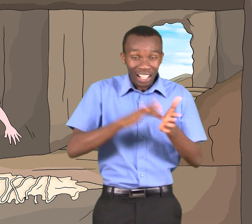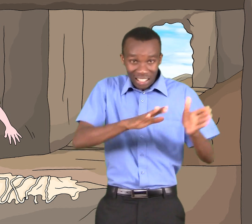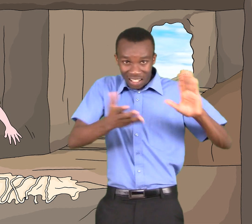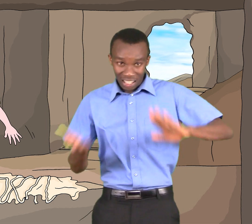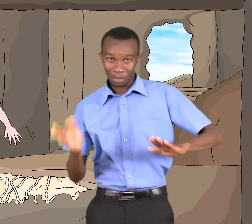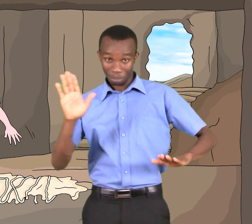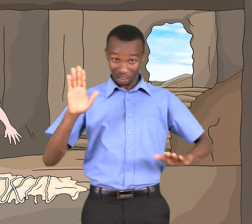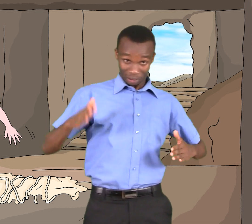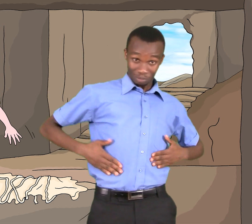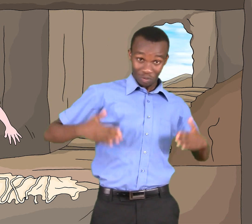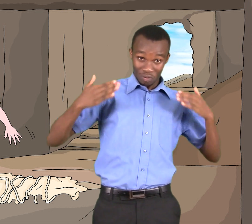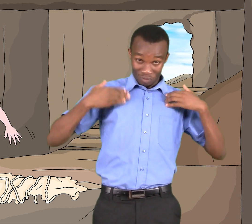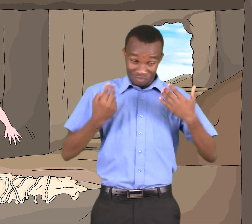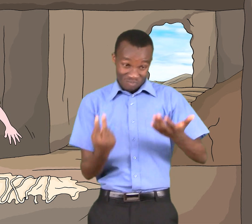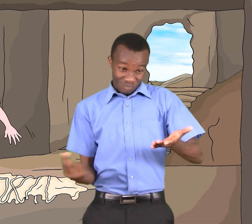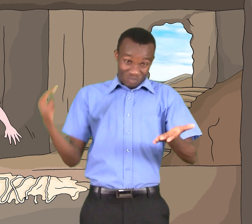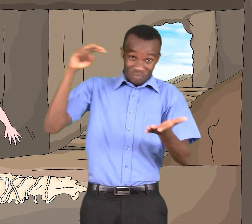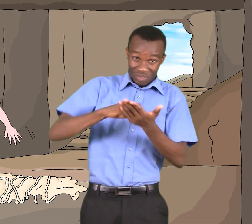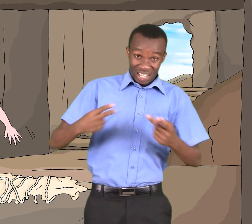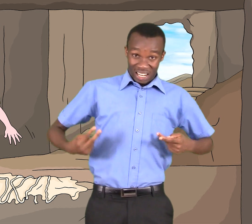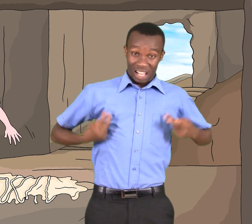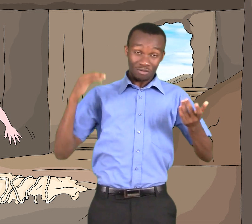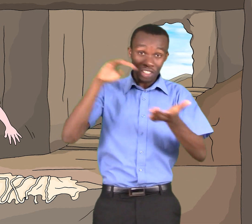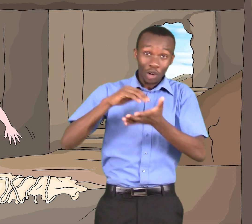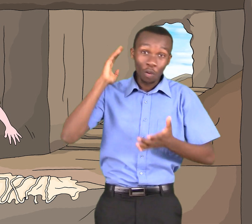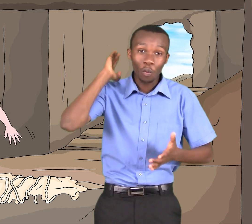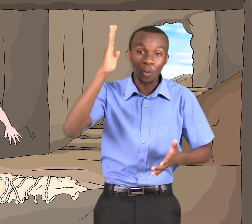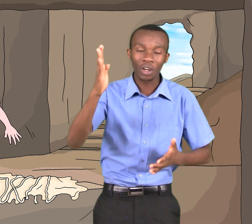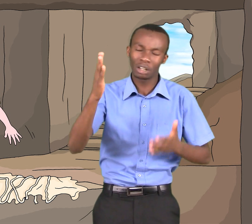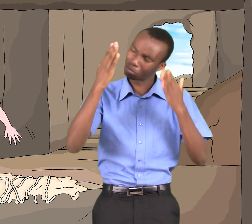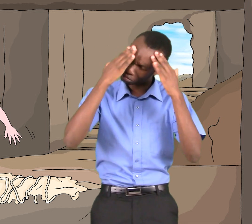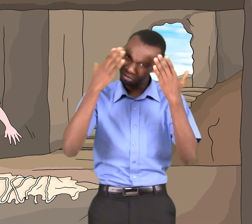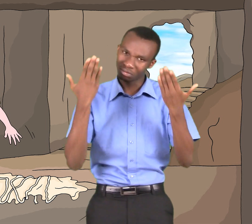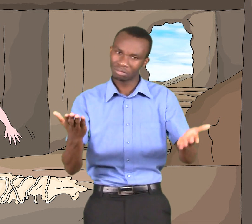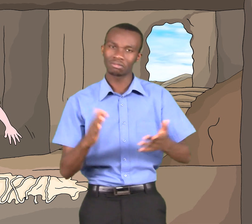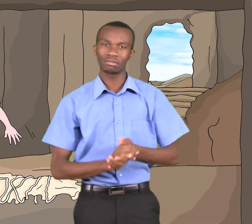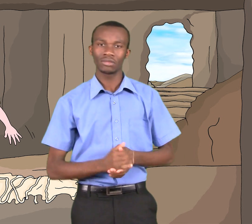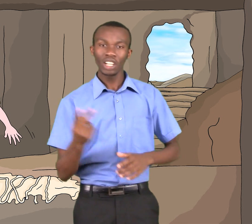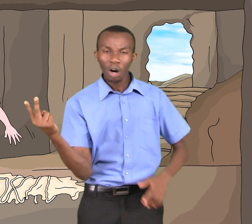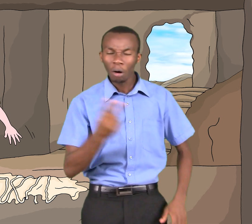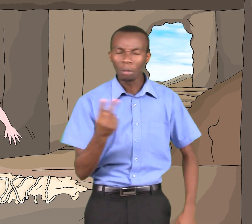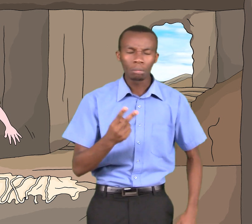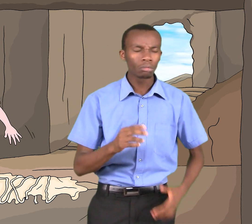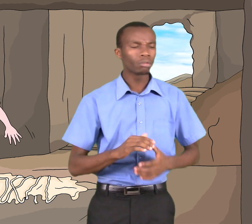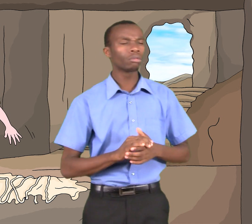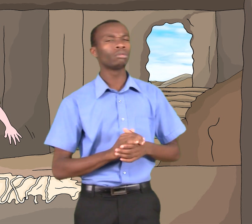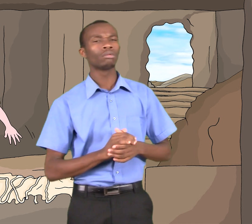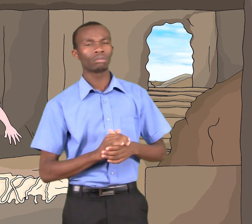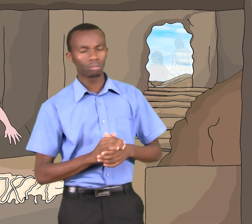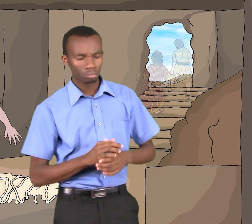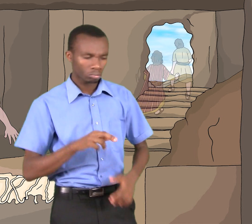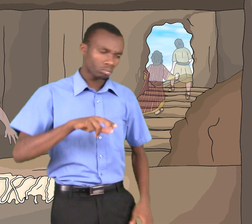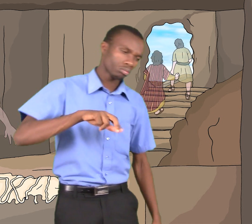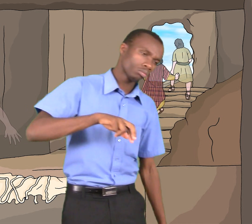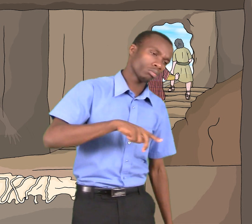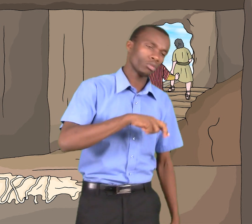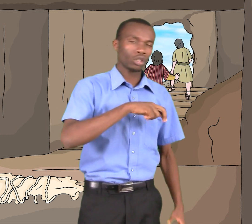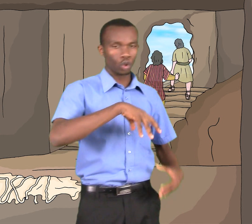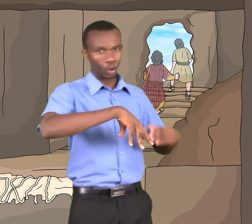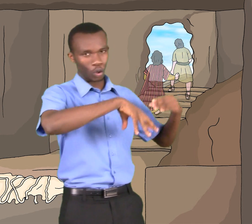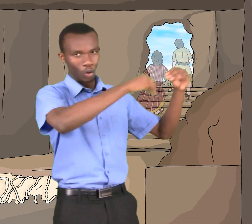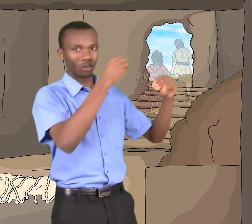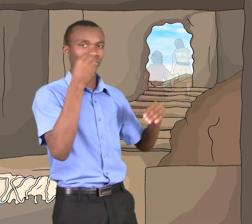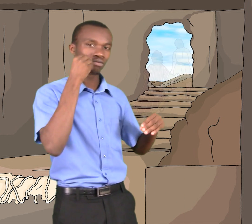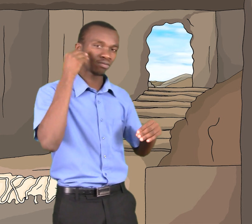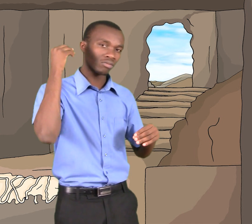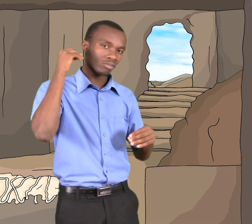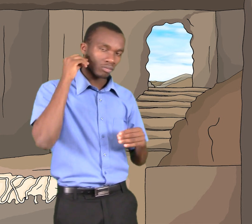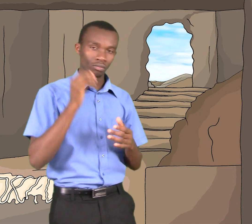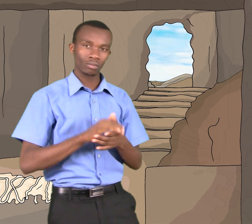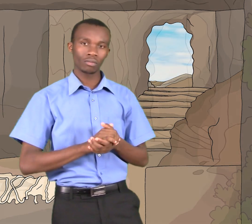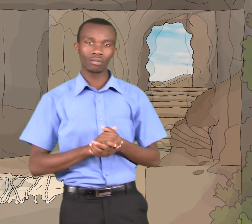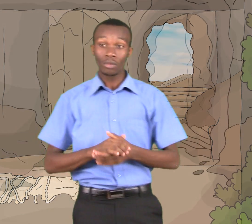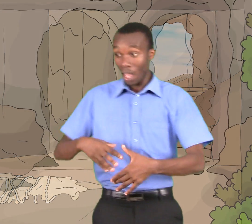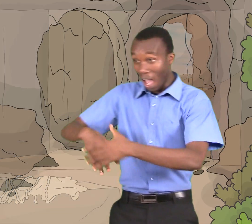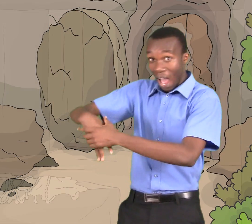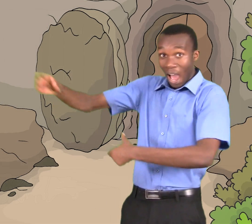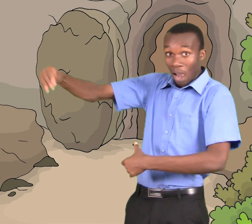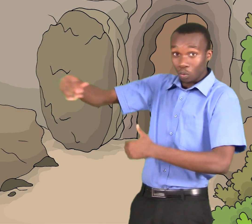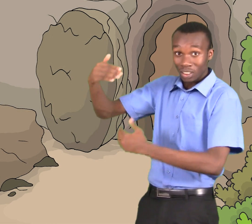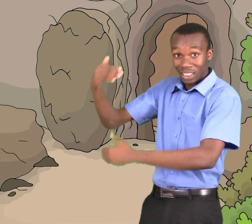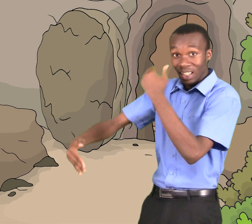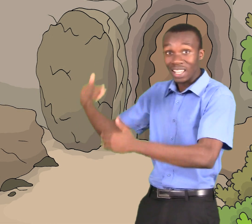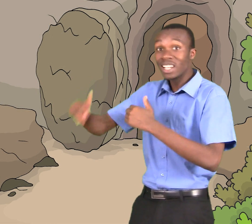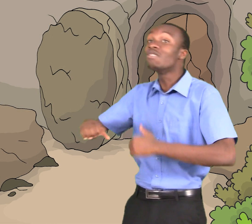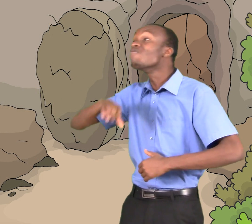Then the disciples returned to their homes.